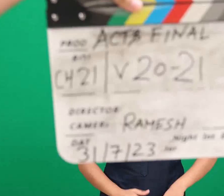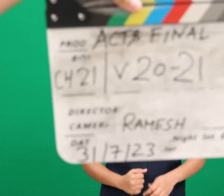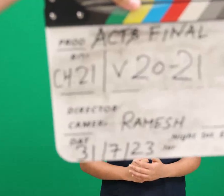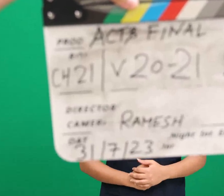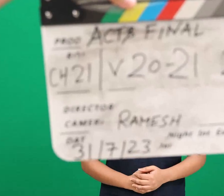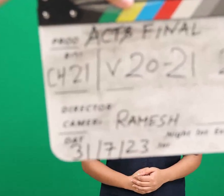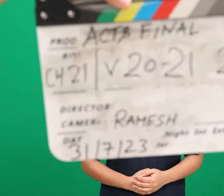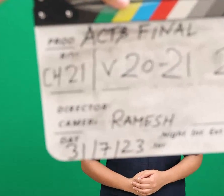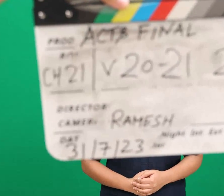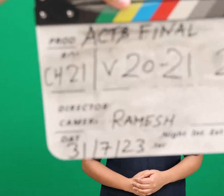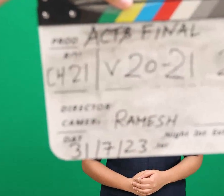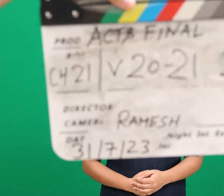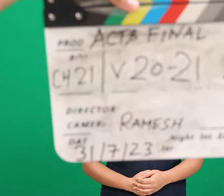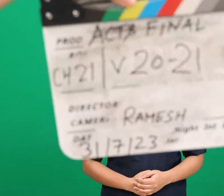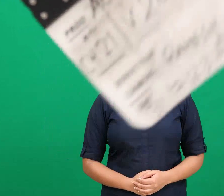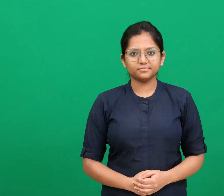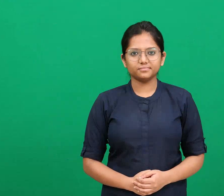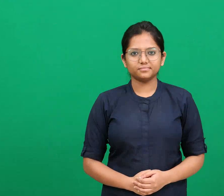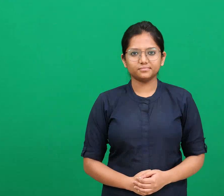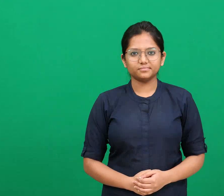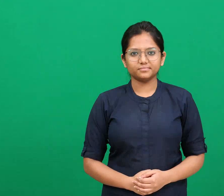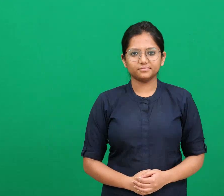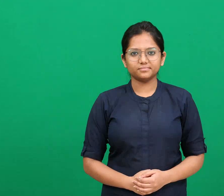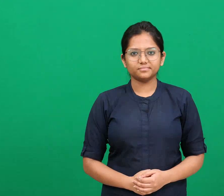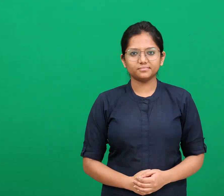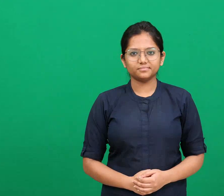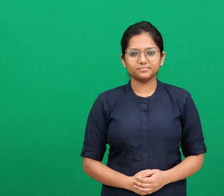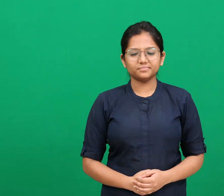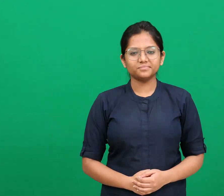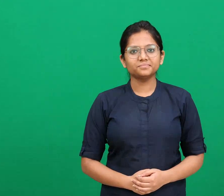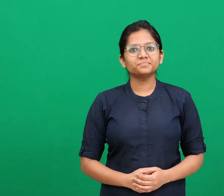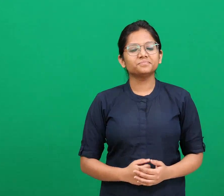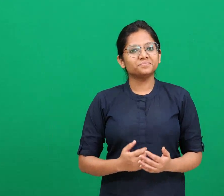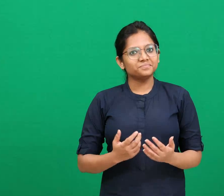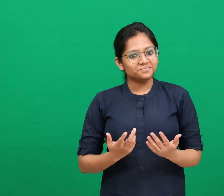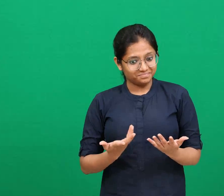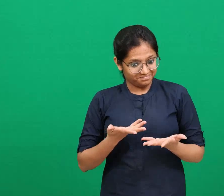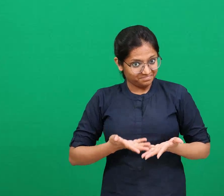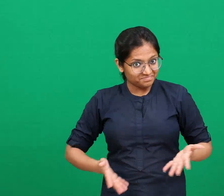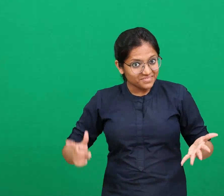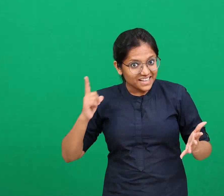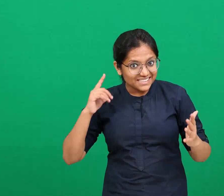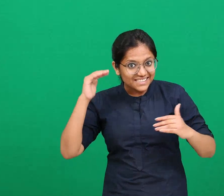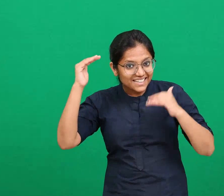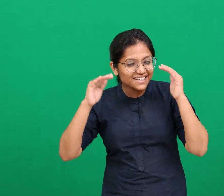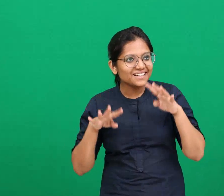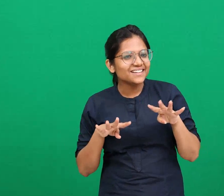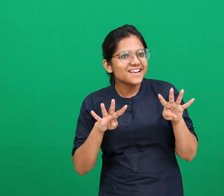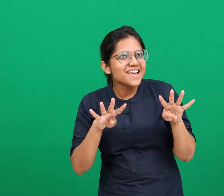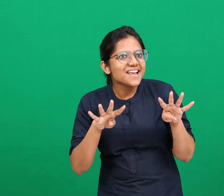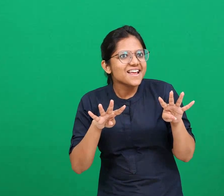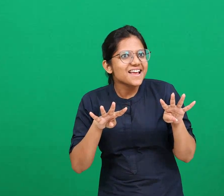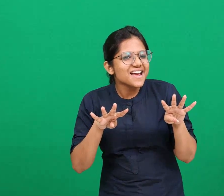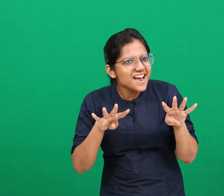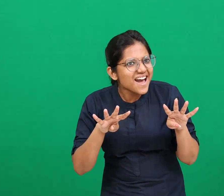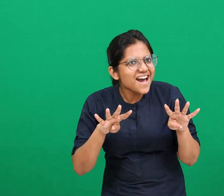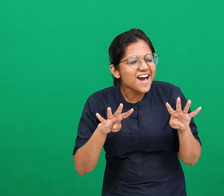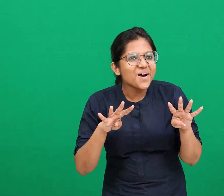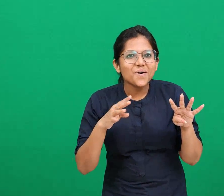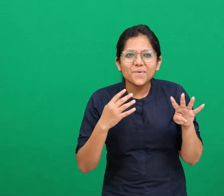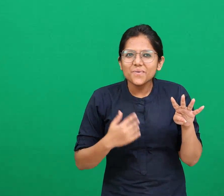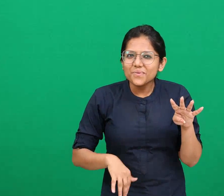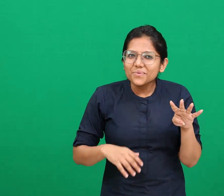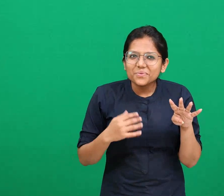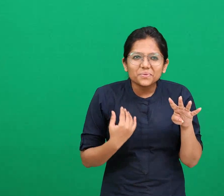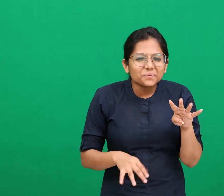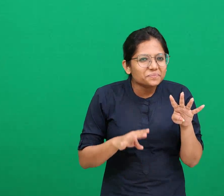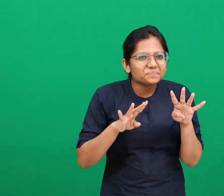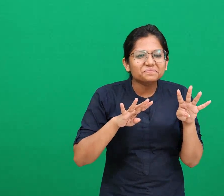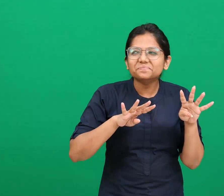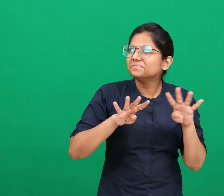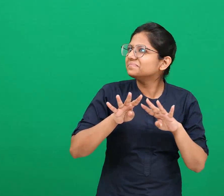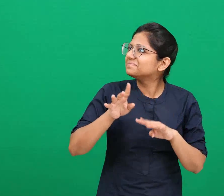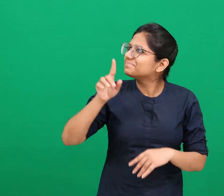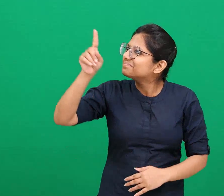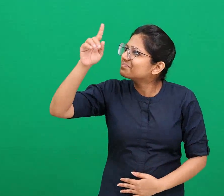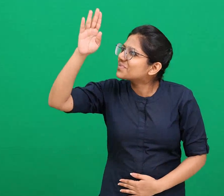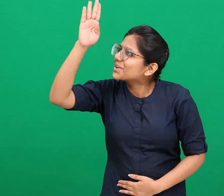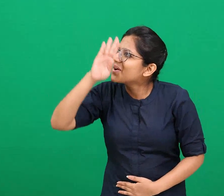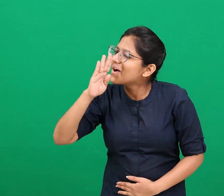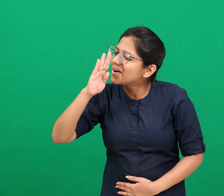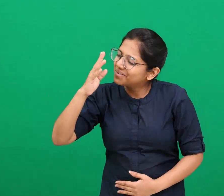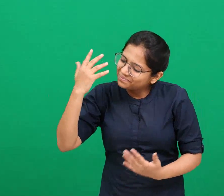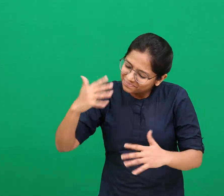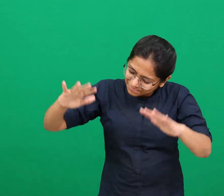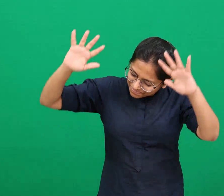When they heard this, they glorified God.